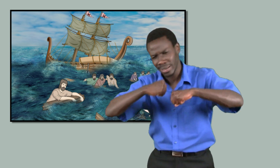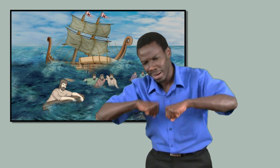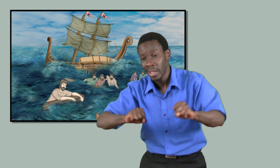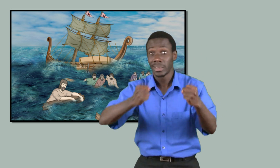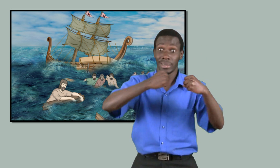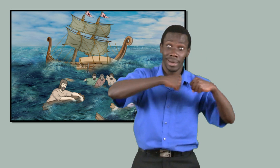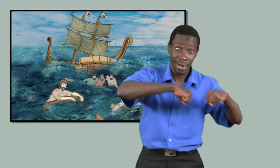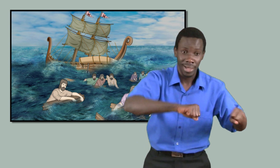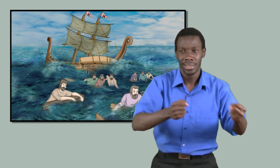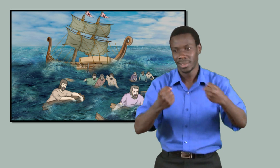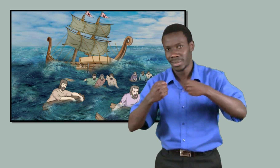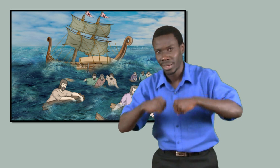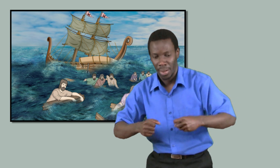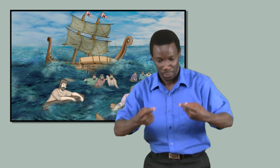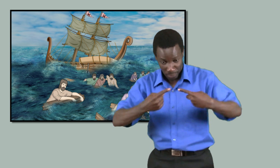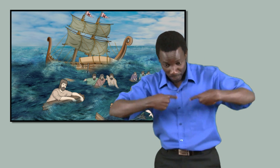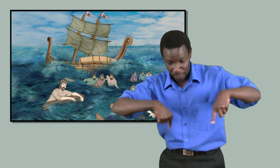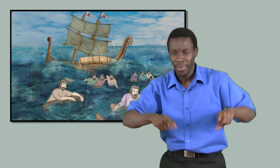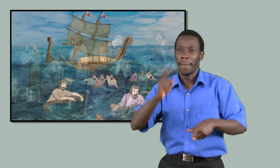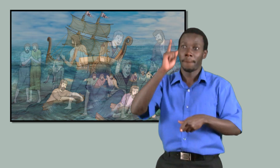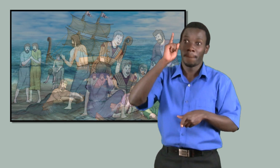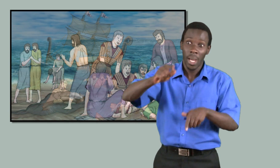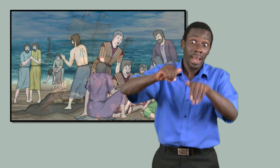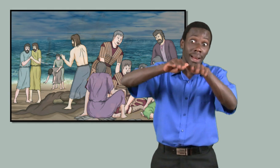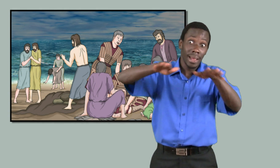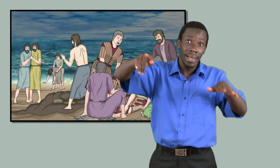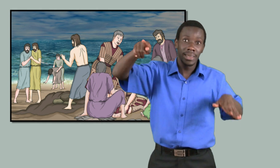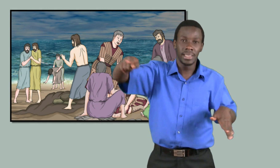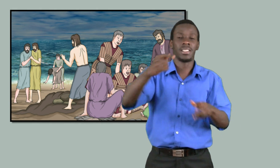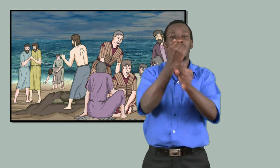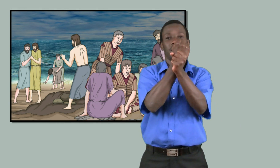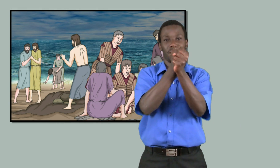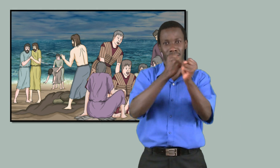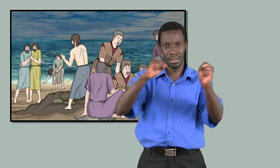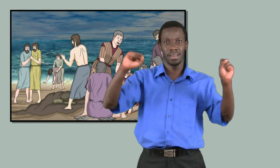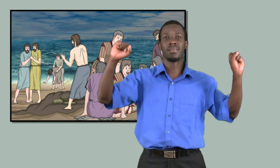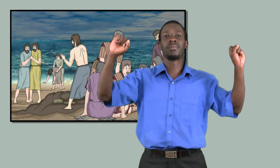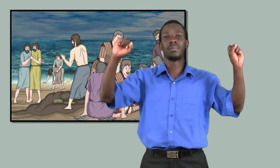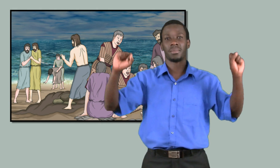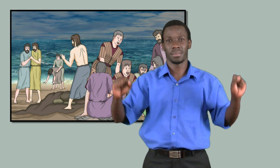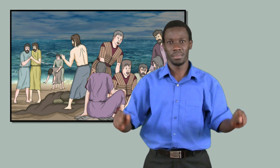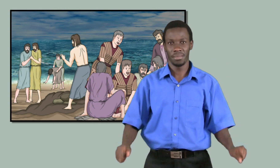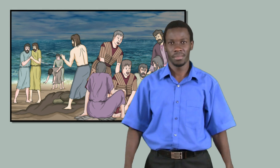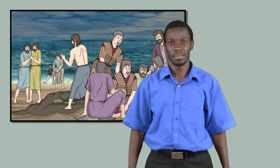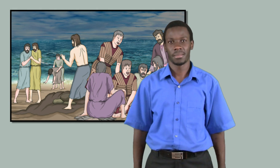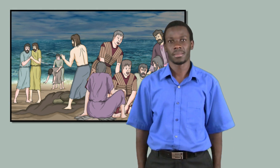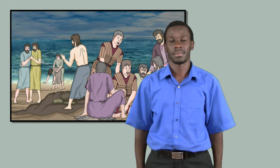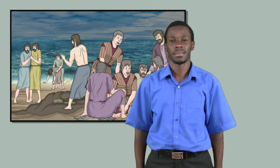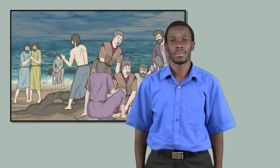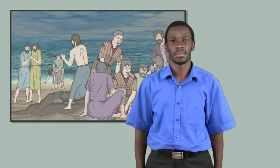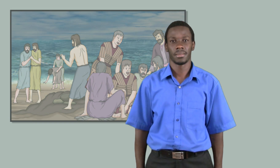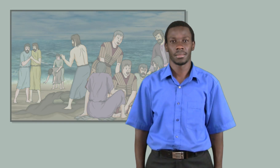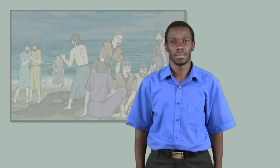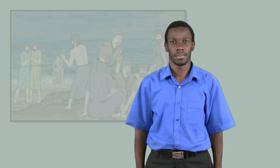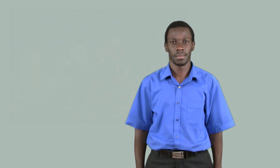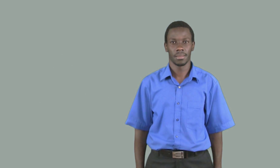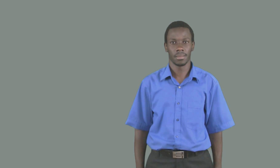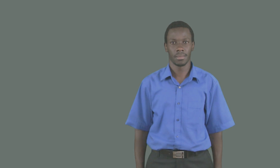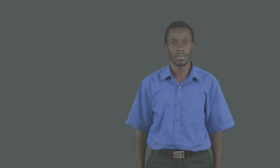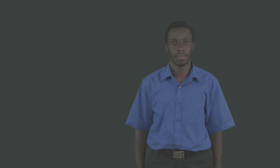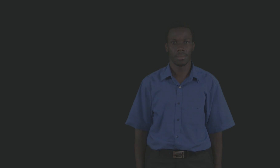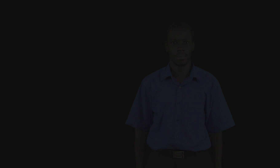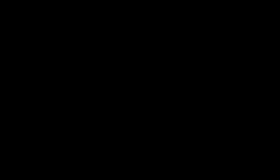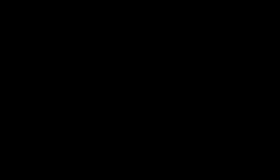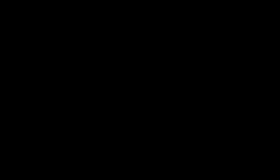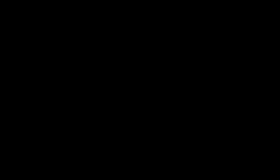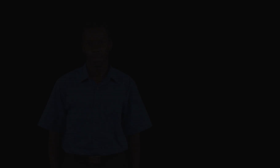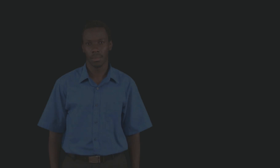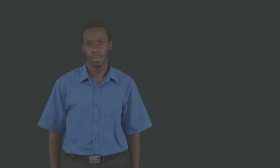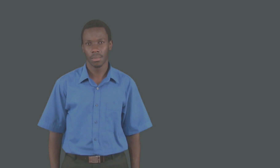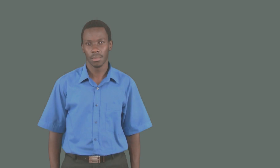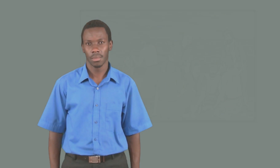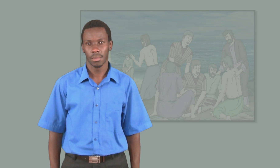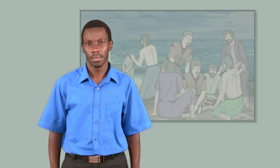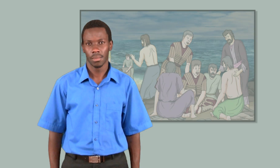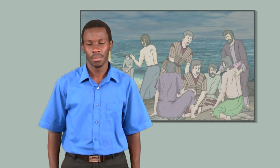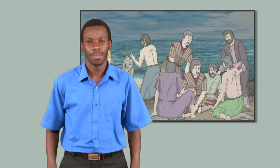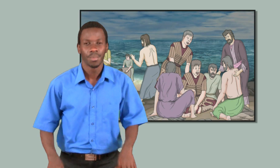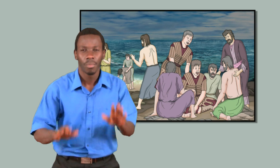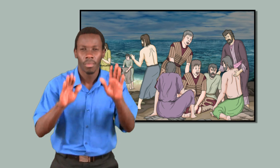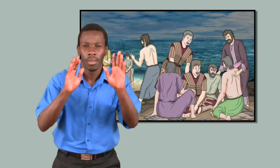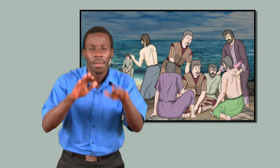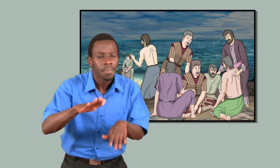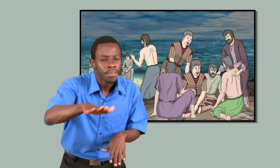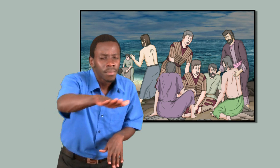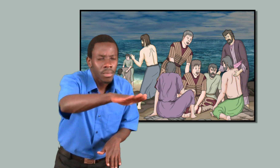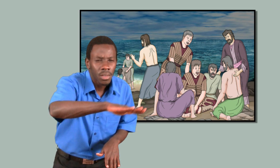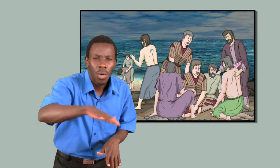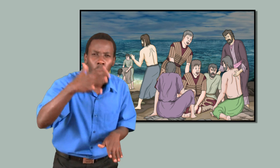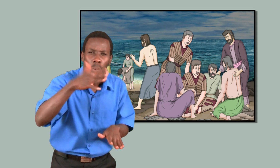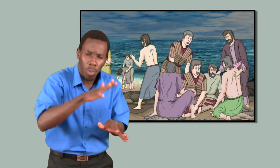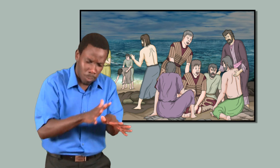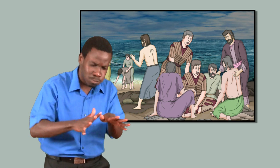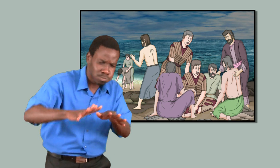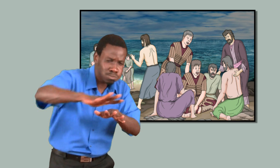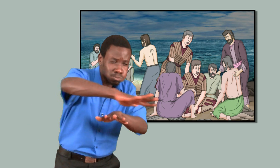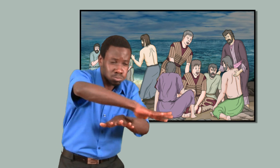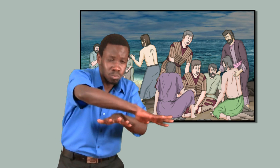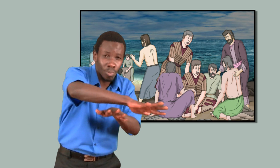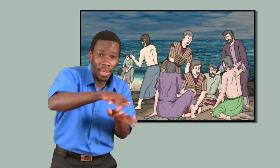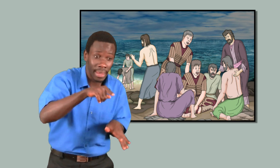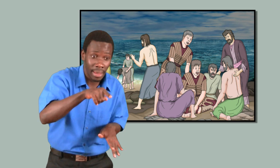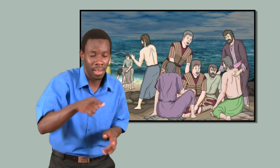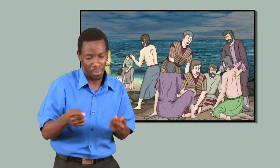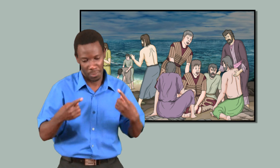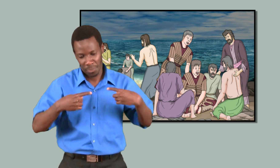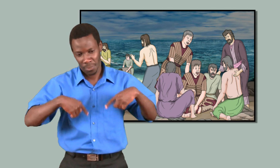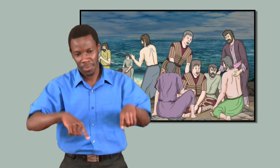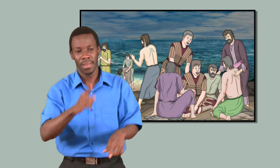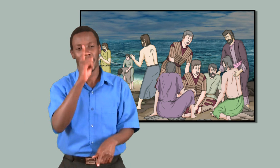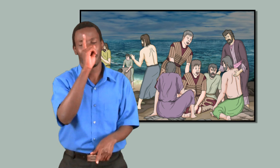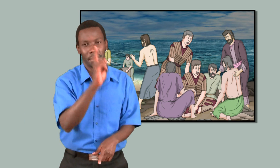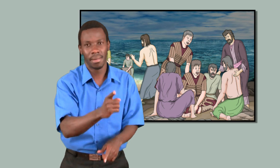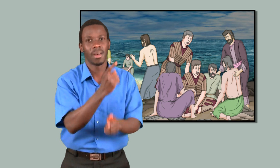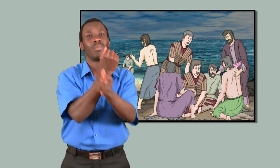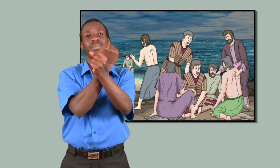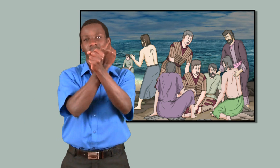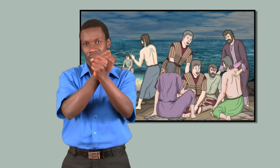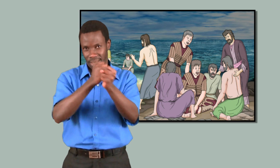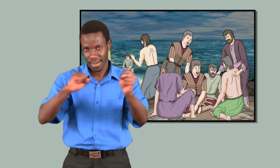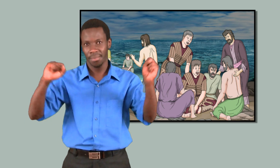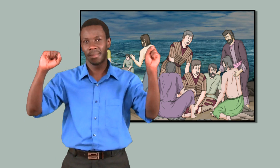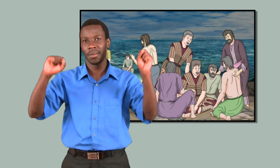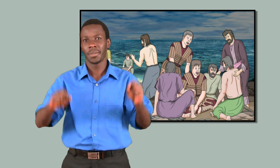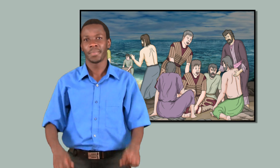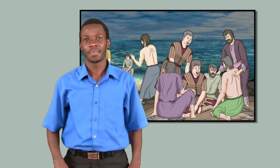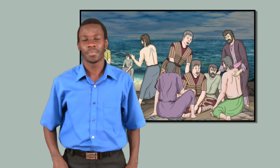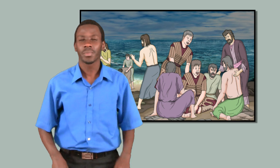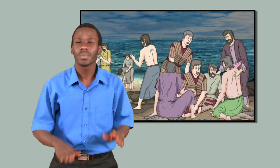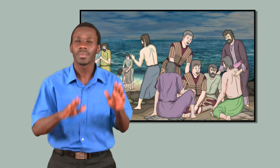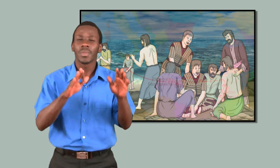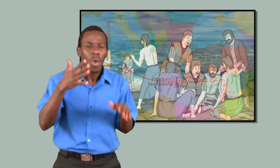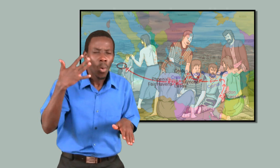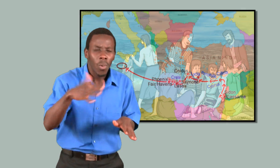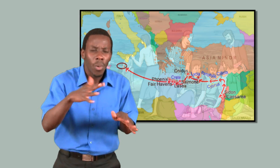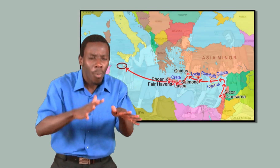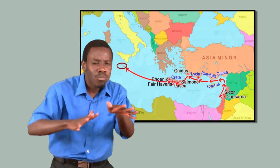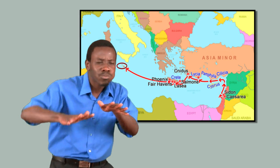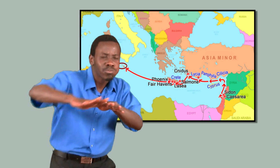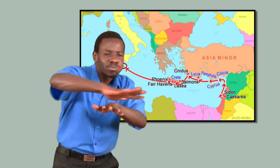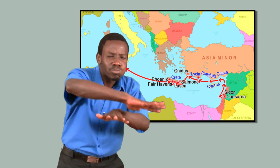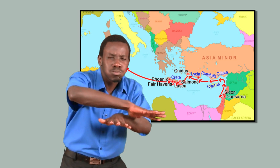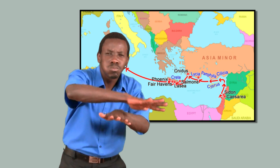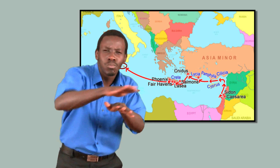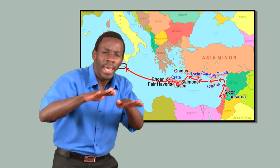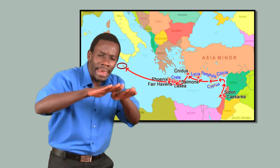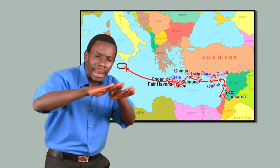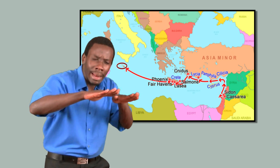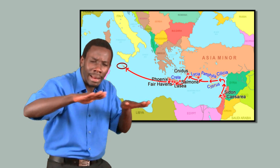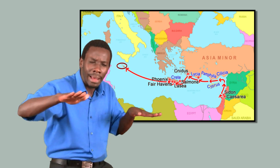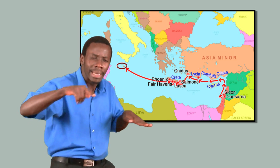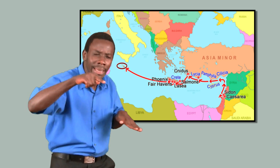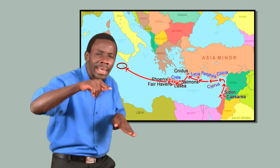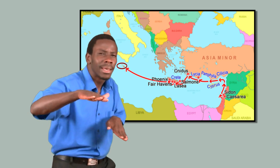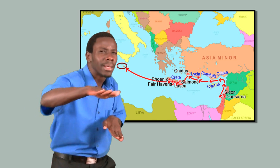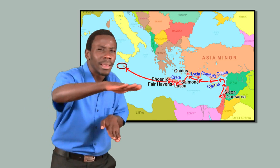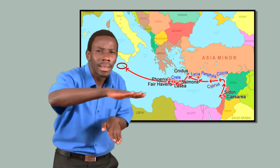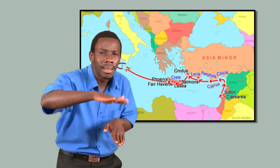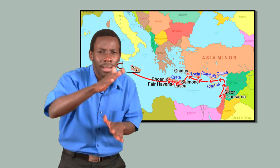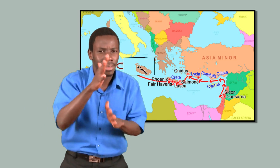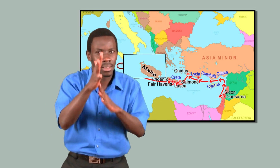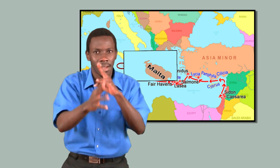In this way everyone was brought safely to land.